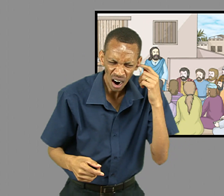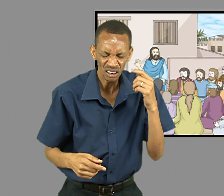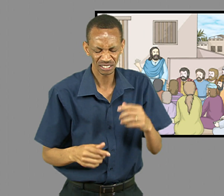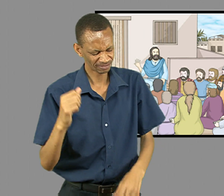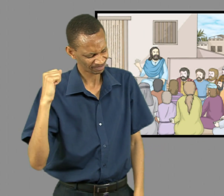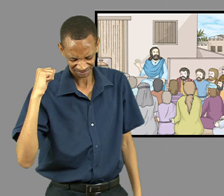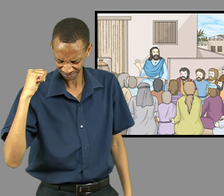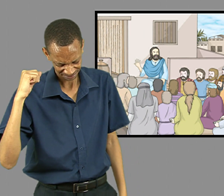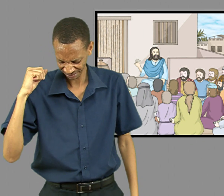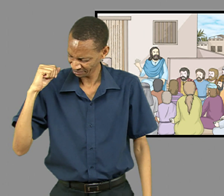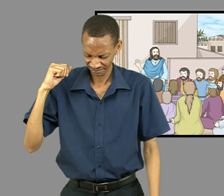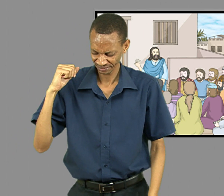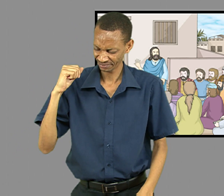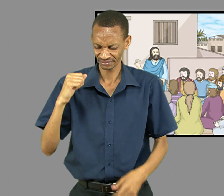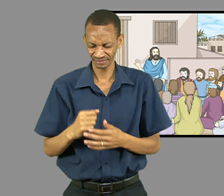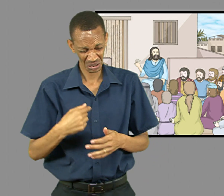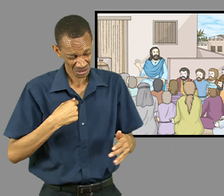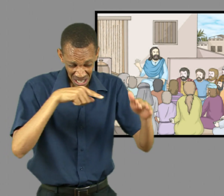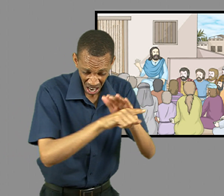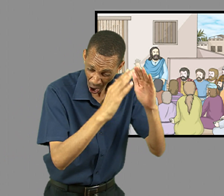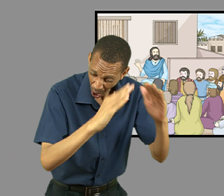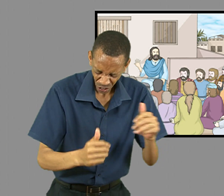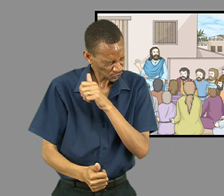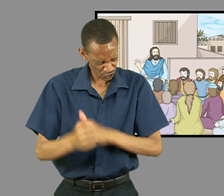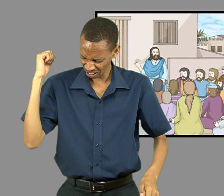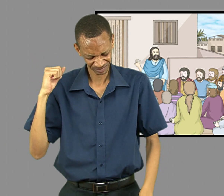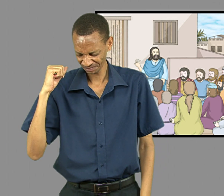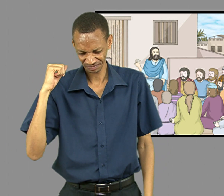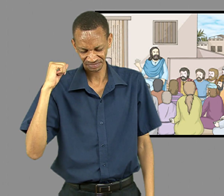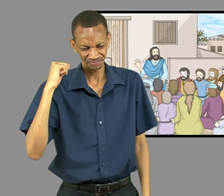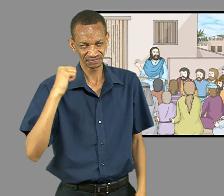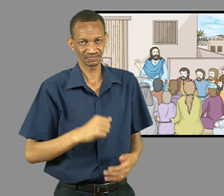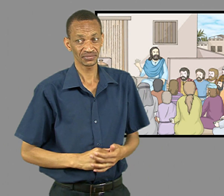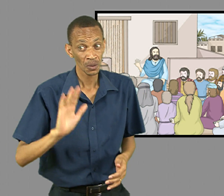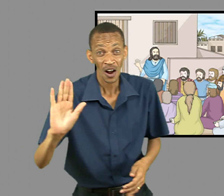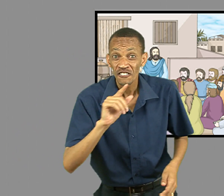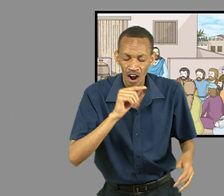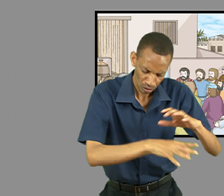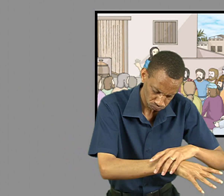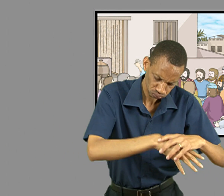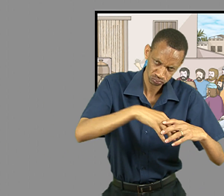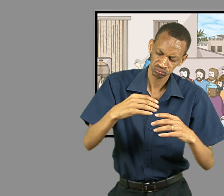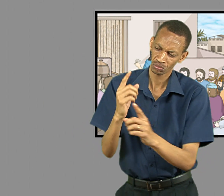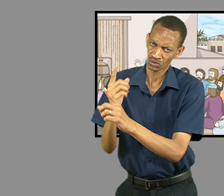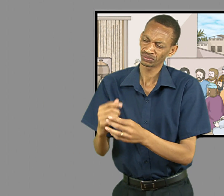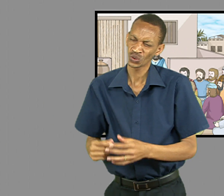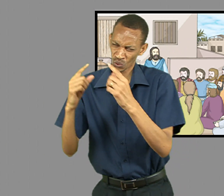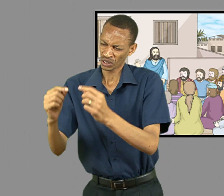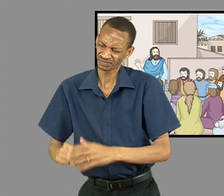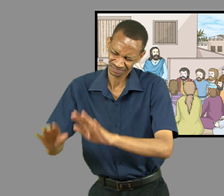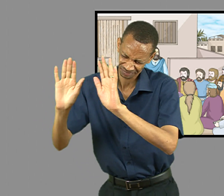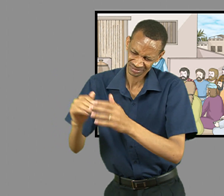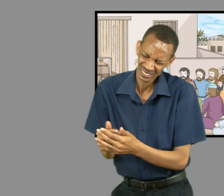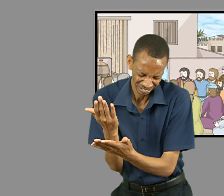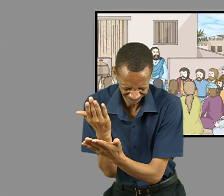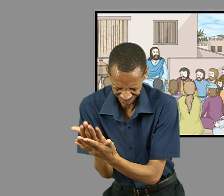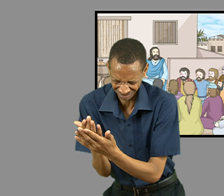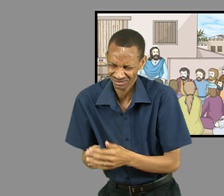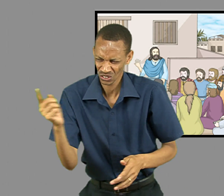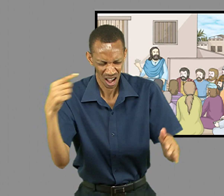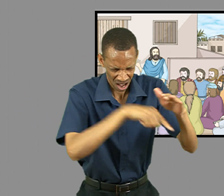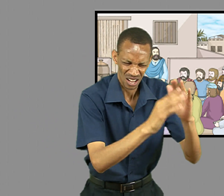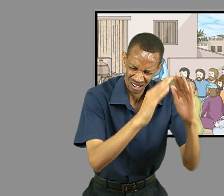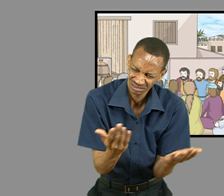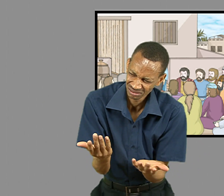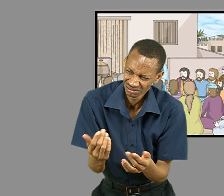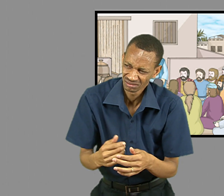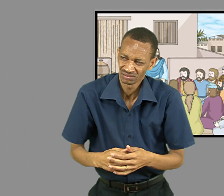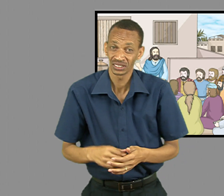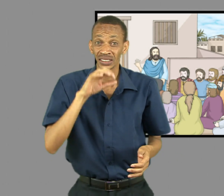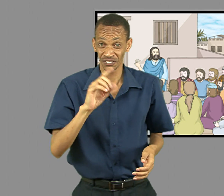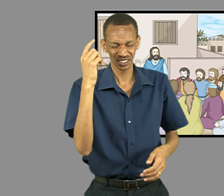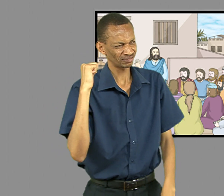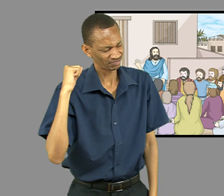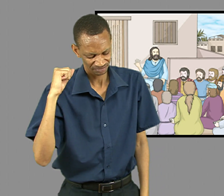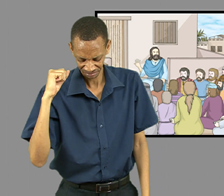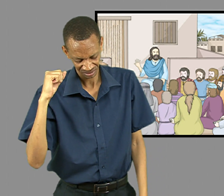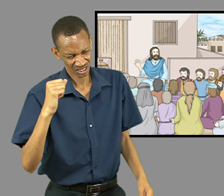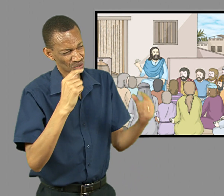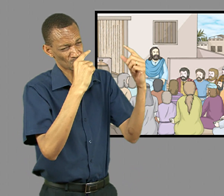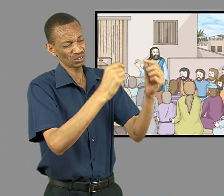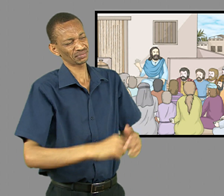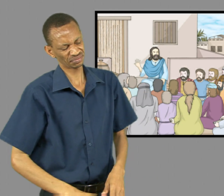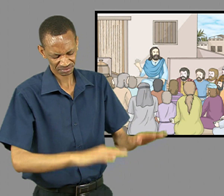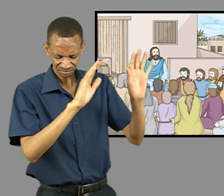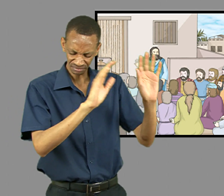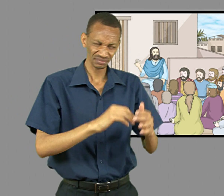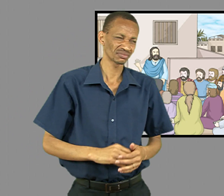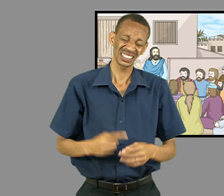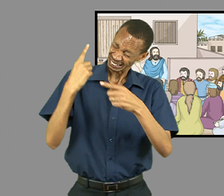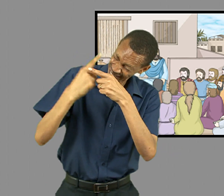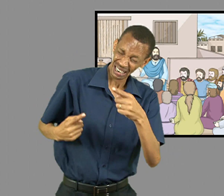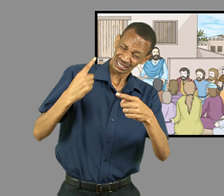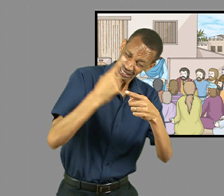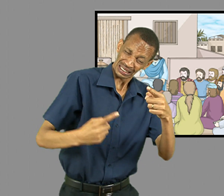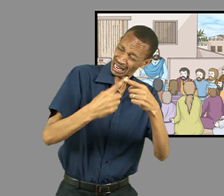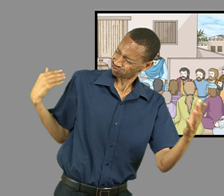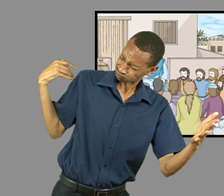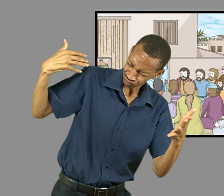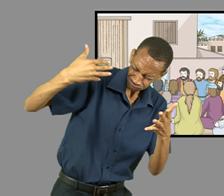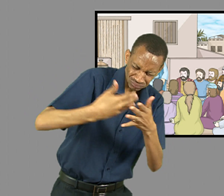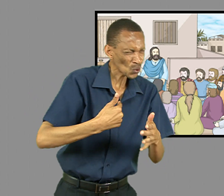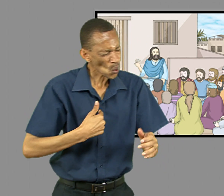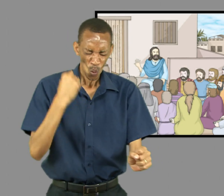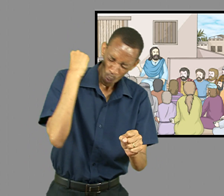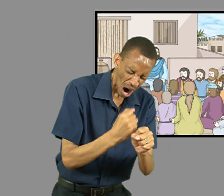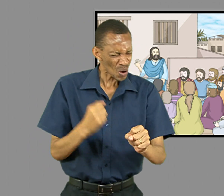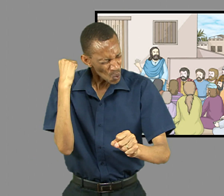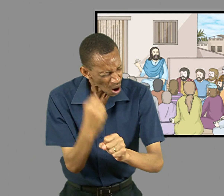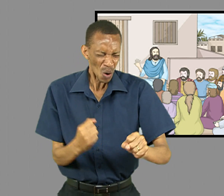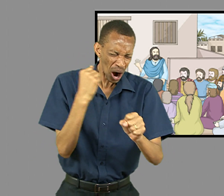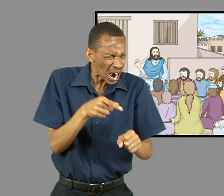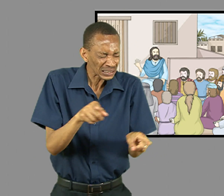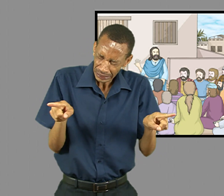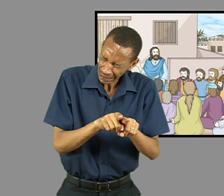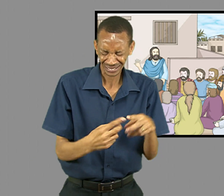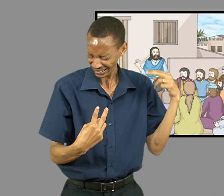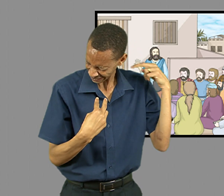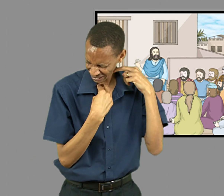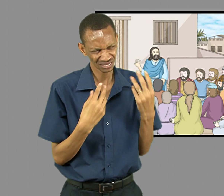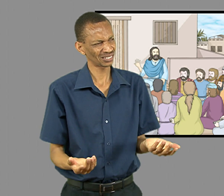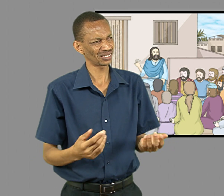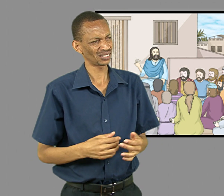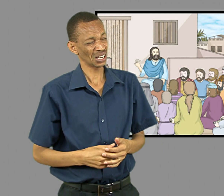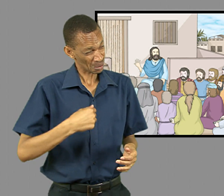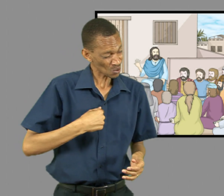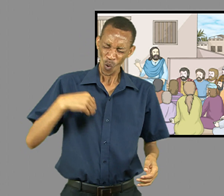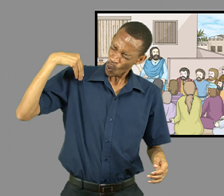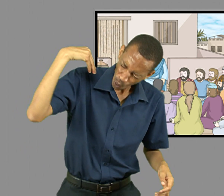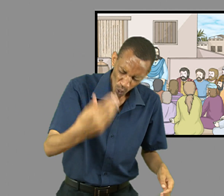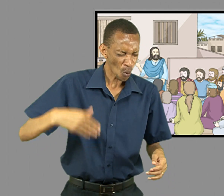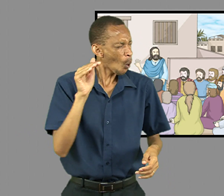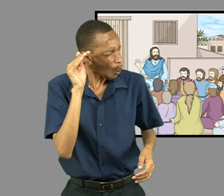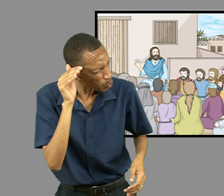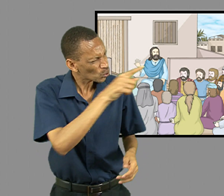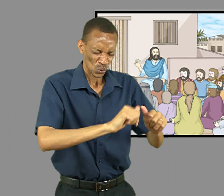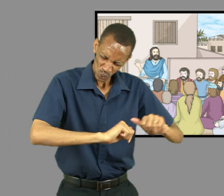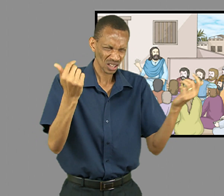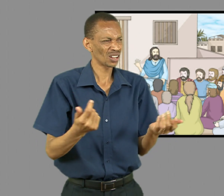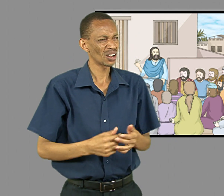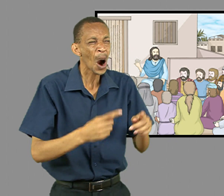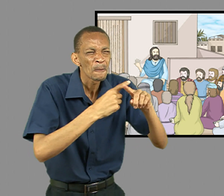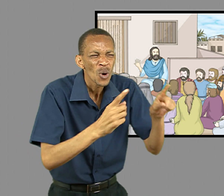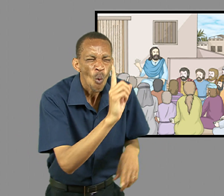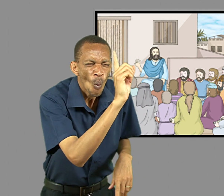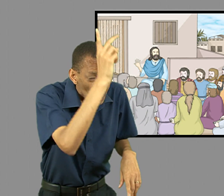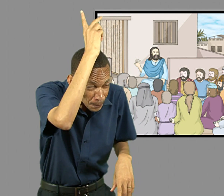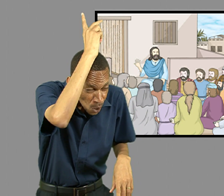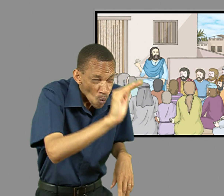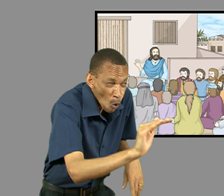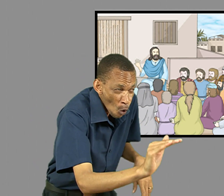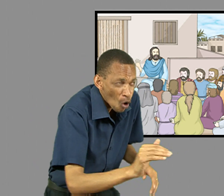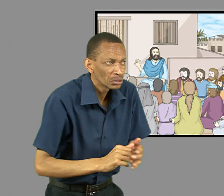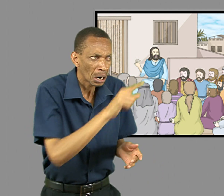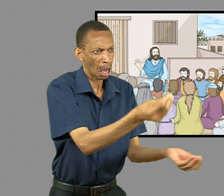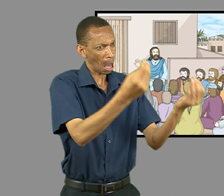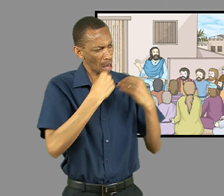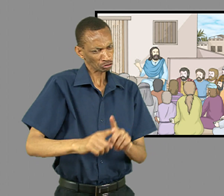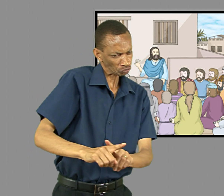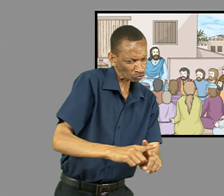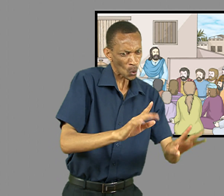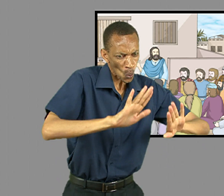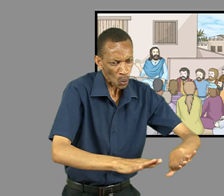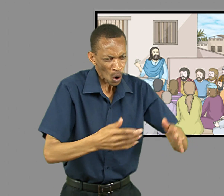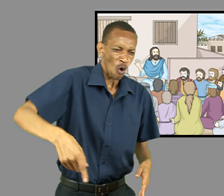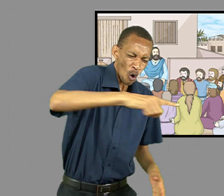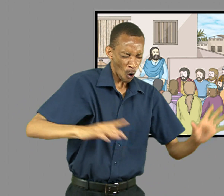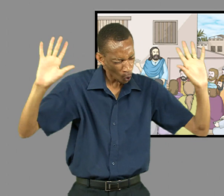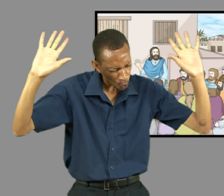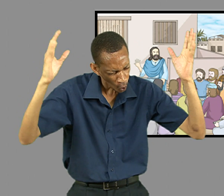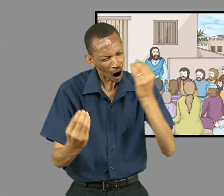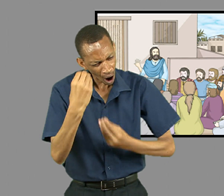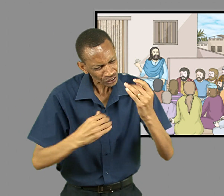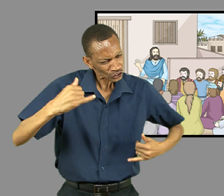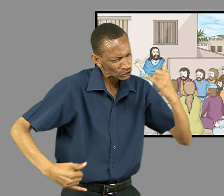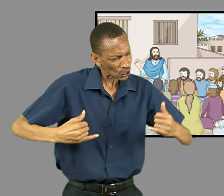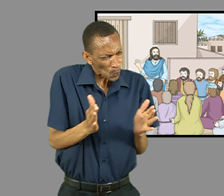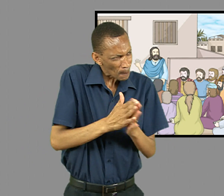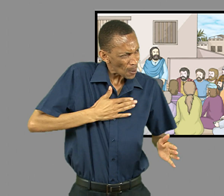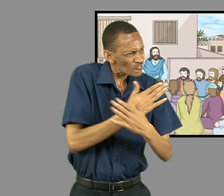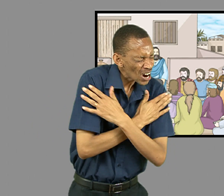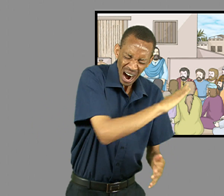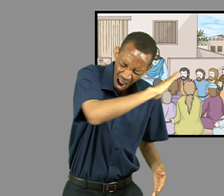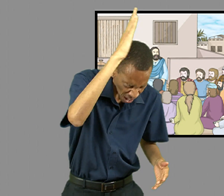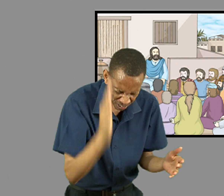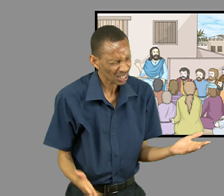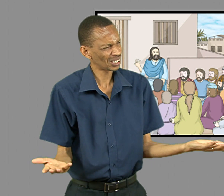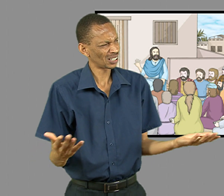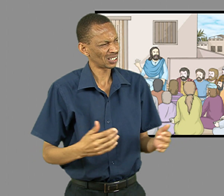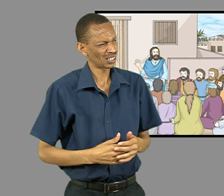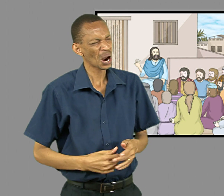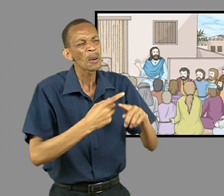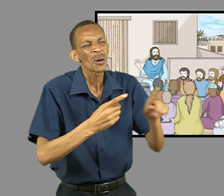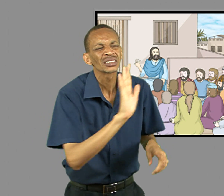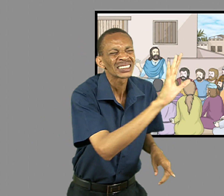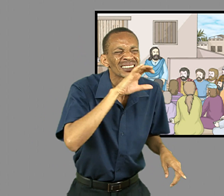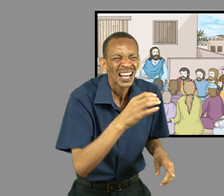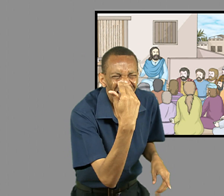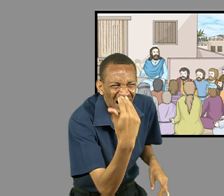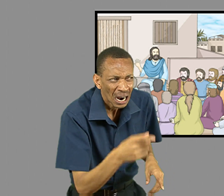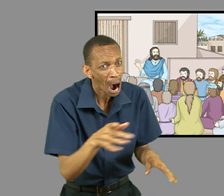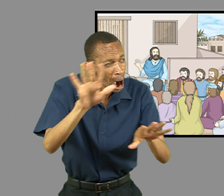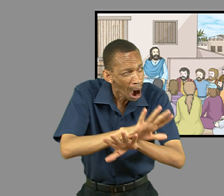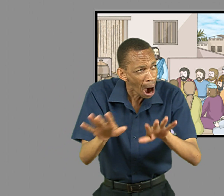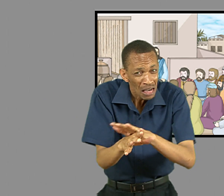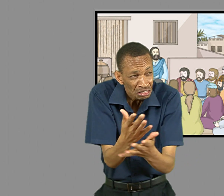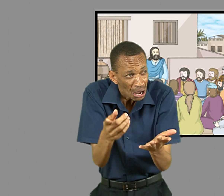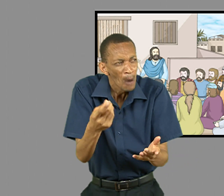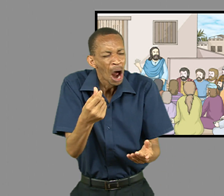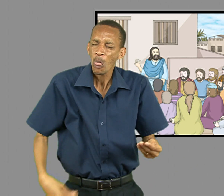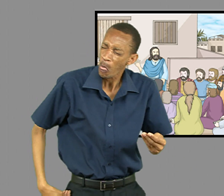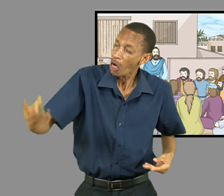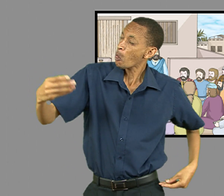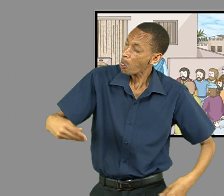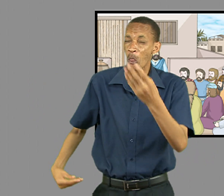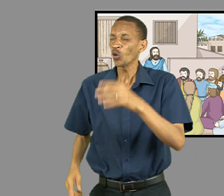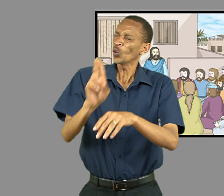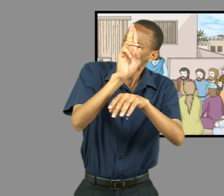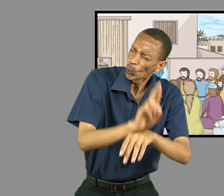The older son became angry and refused to go in. So his father came out and pleaded with him. But he answered his father, ‘Look, all these years I have served you and never disobeyed a commandment of yours.